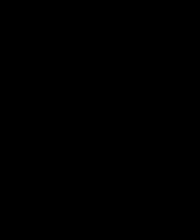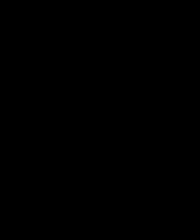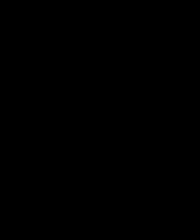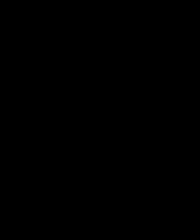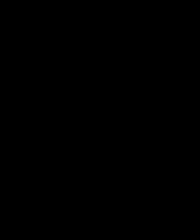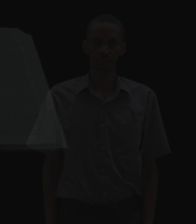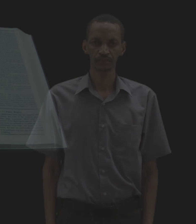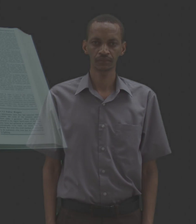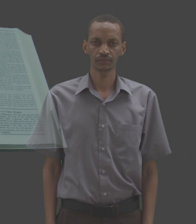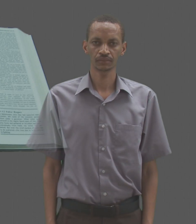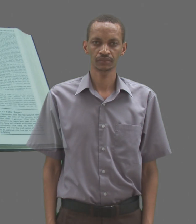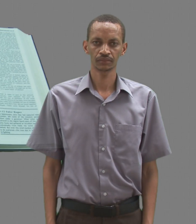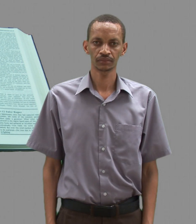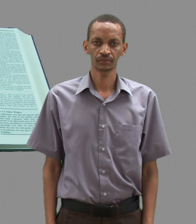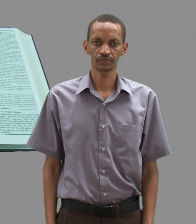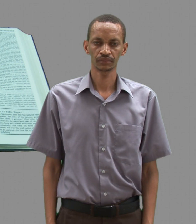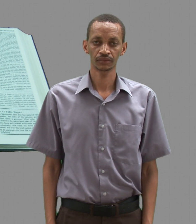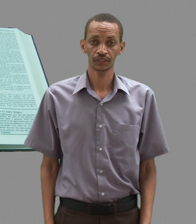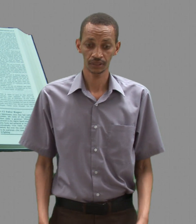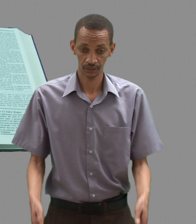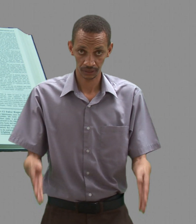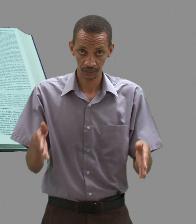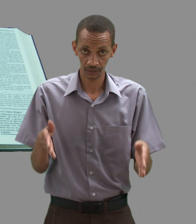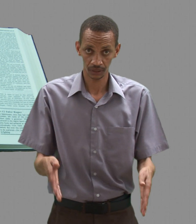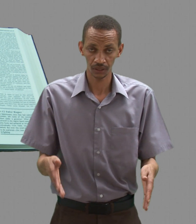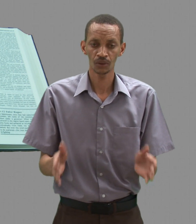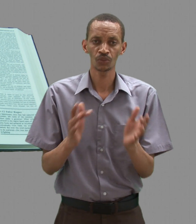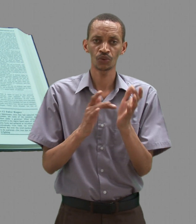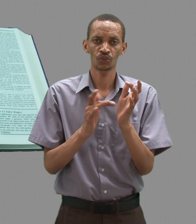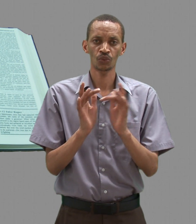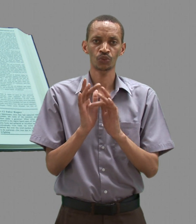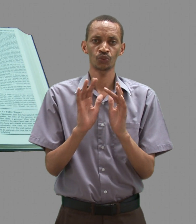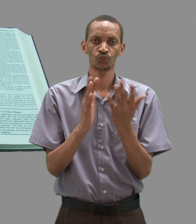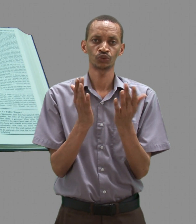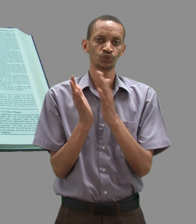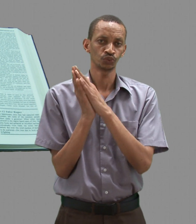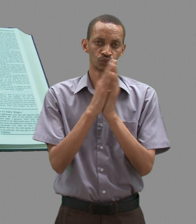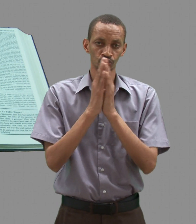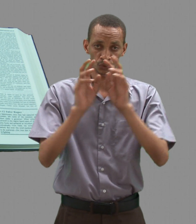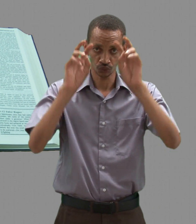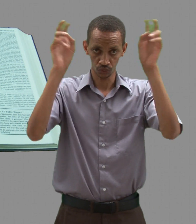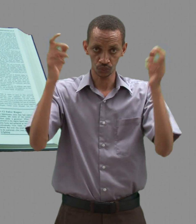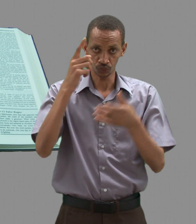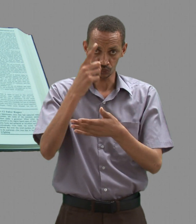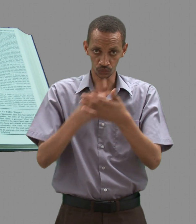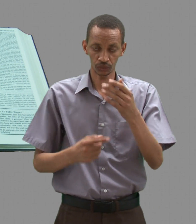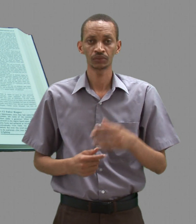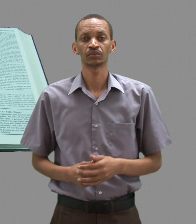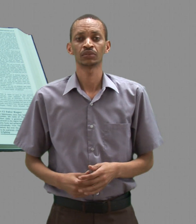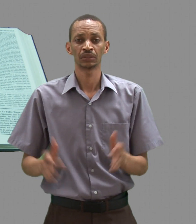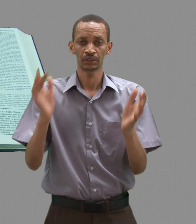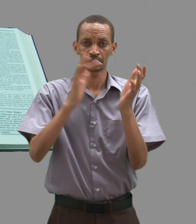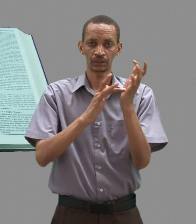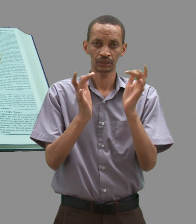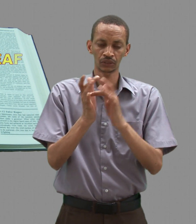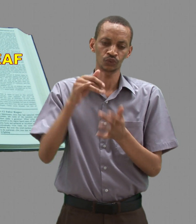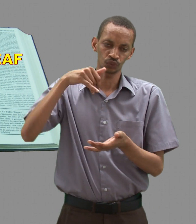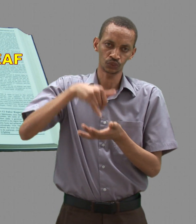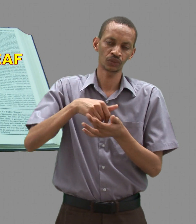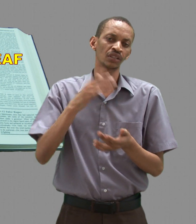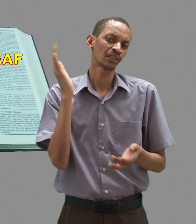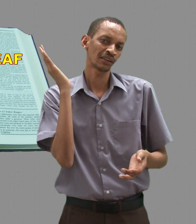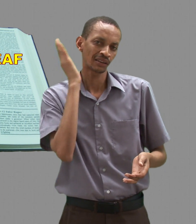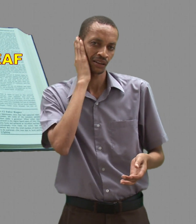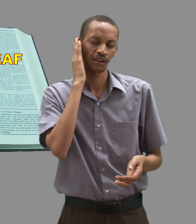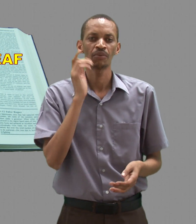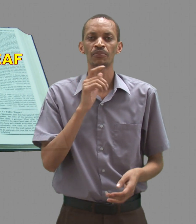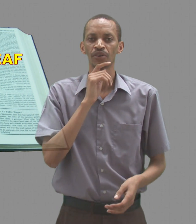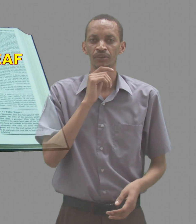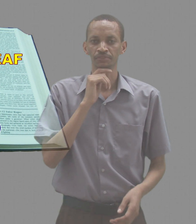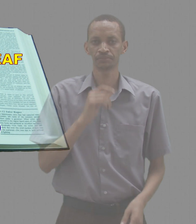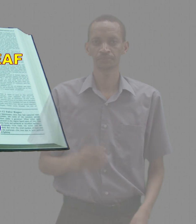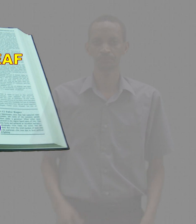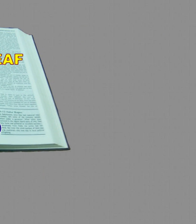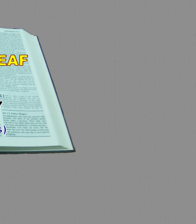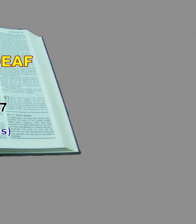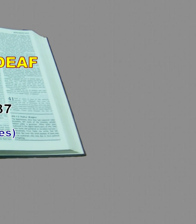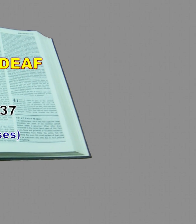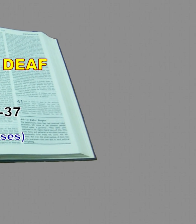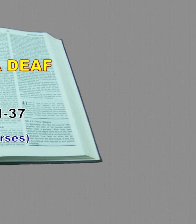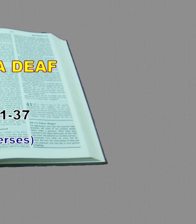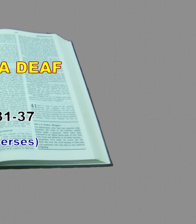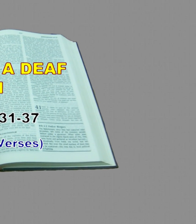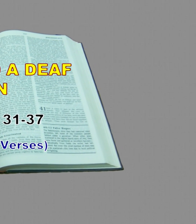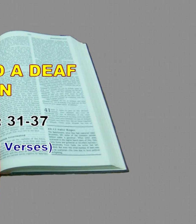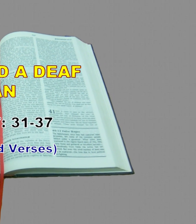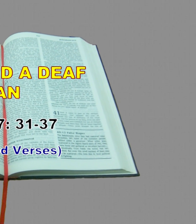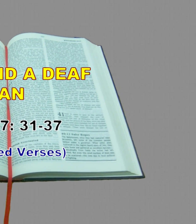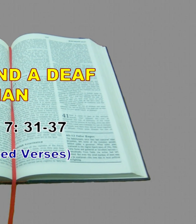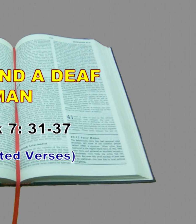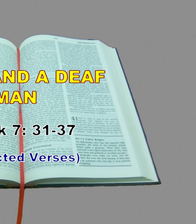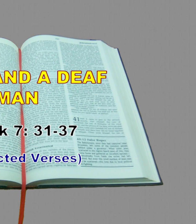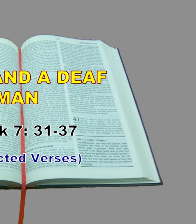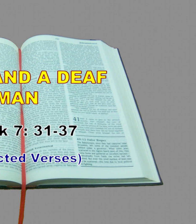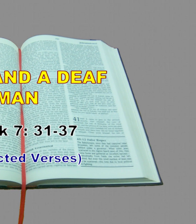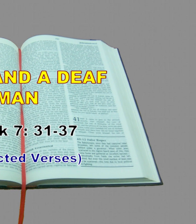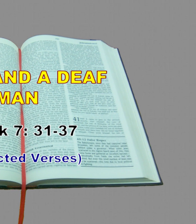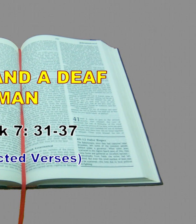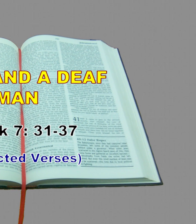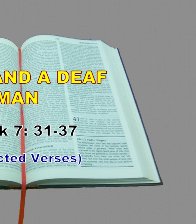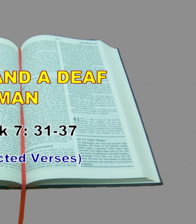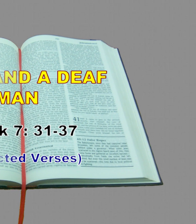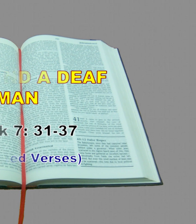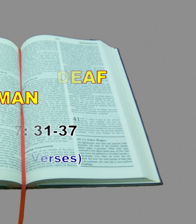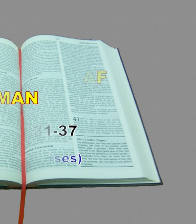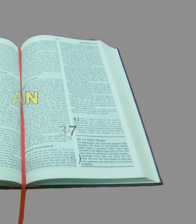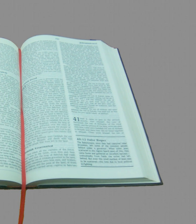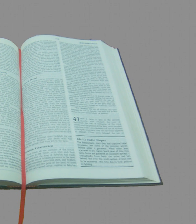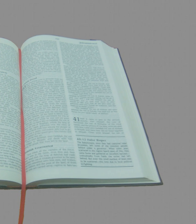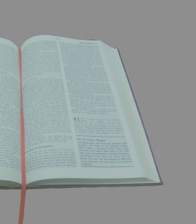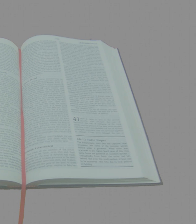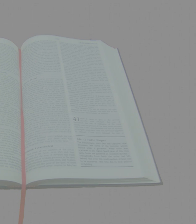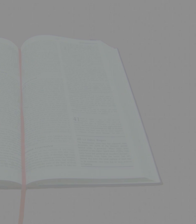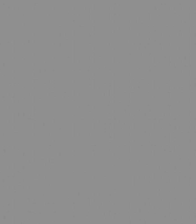Jesus and deaf man